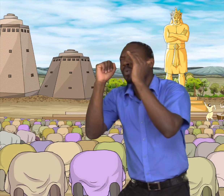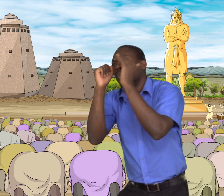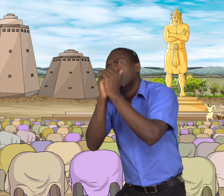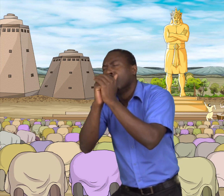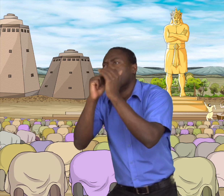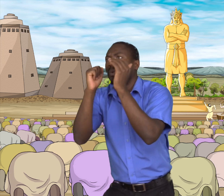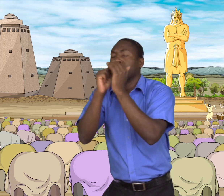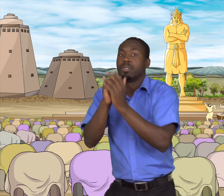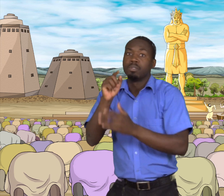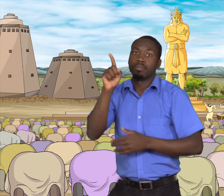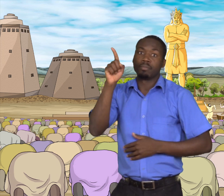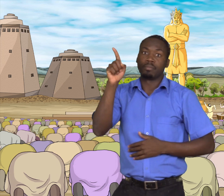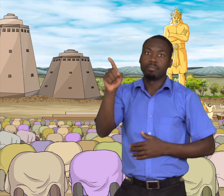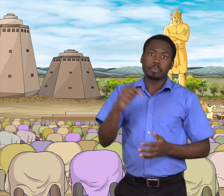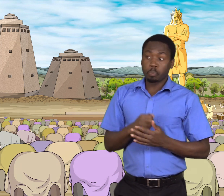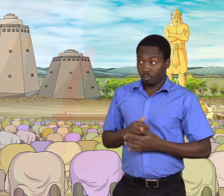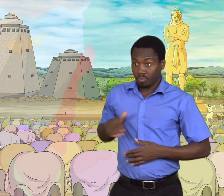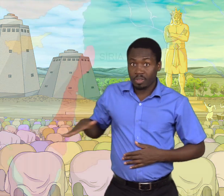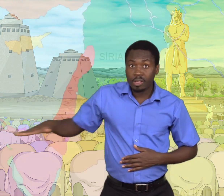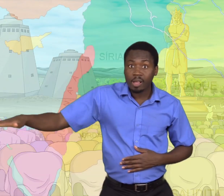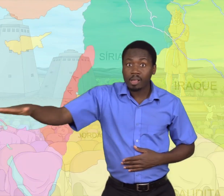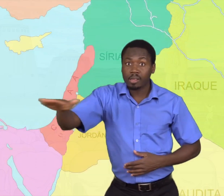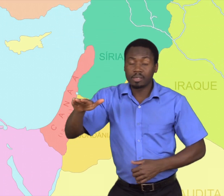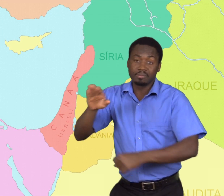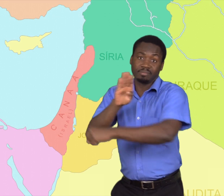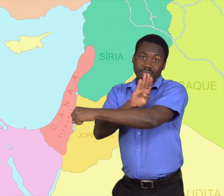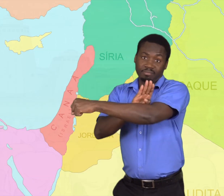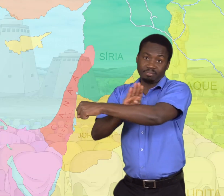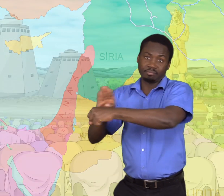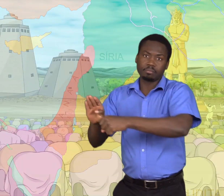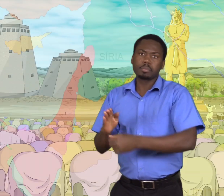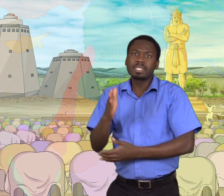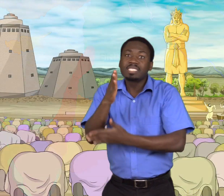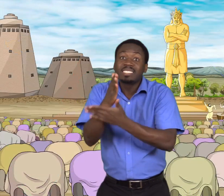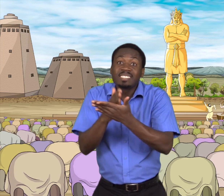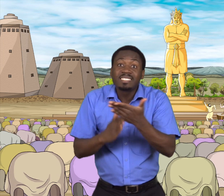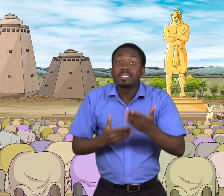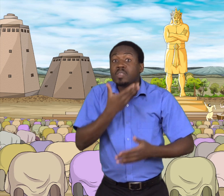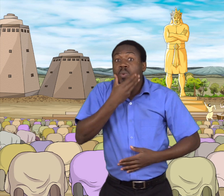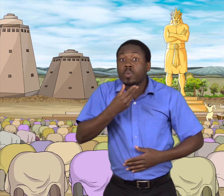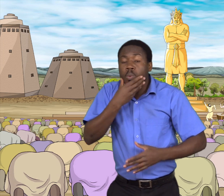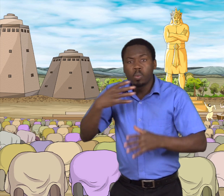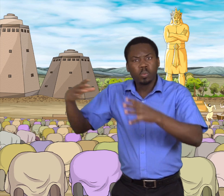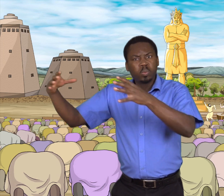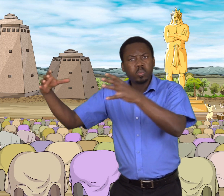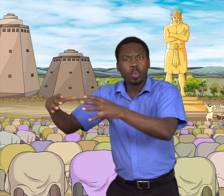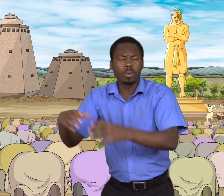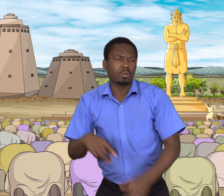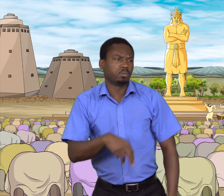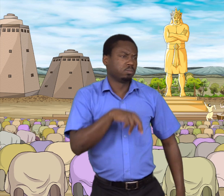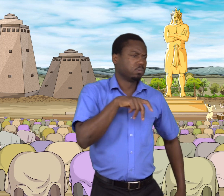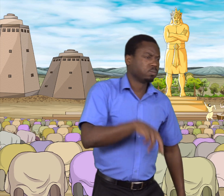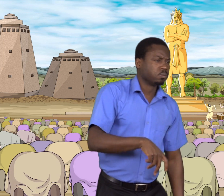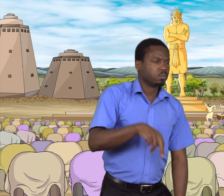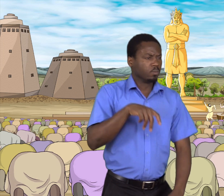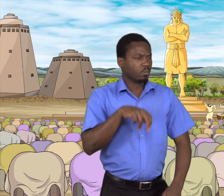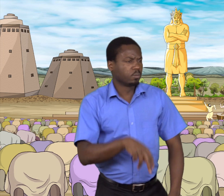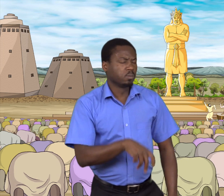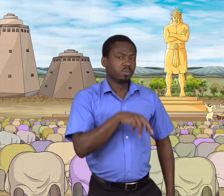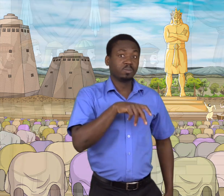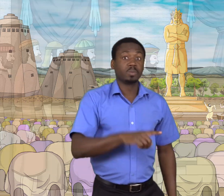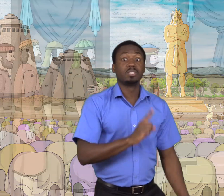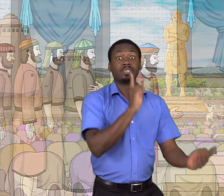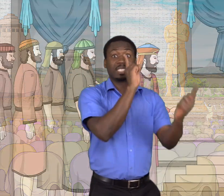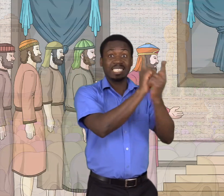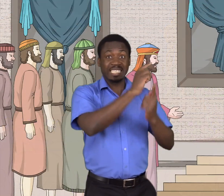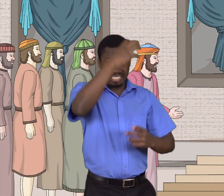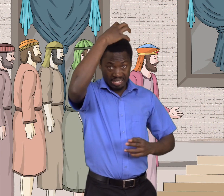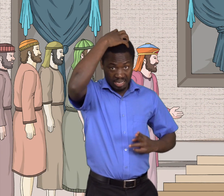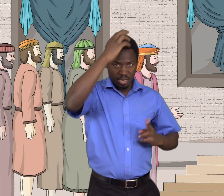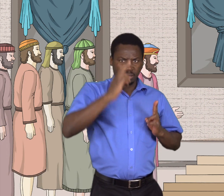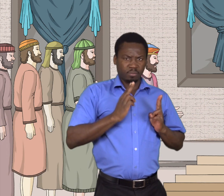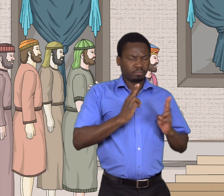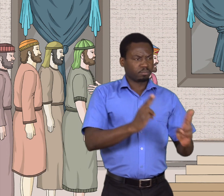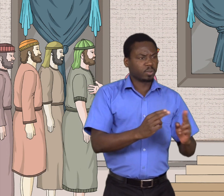Therefore, as soon as all the people heard the sound of the horn, flute, zither, lyre, harp, and all kinds of music, the people of every nation and language would fall down and worship the golden statue that King Nebuchadnezzar had set up.